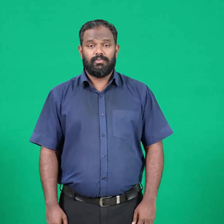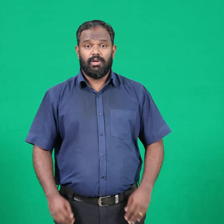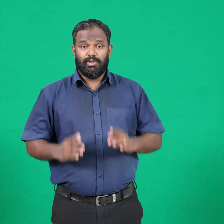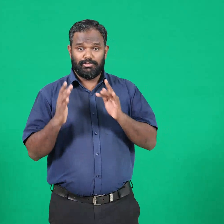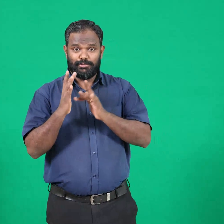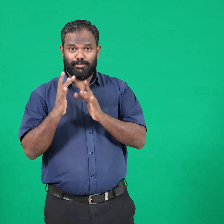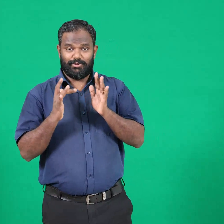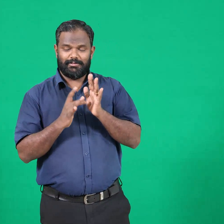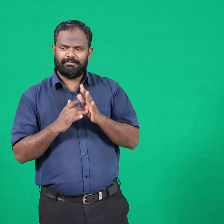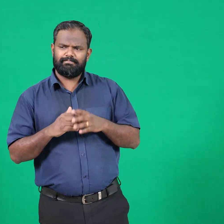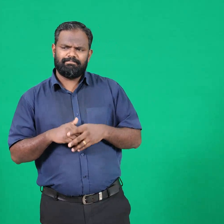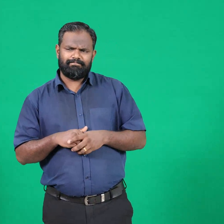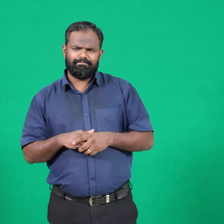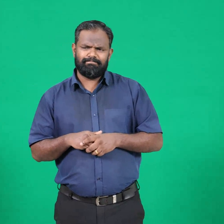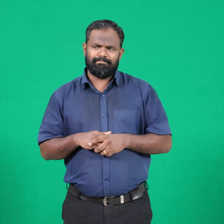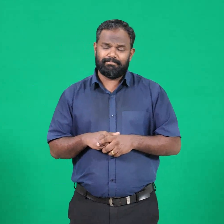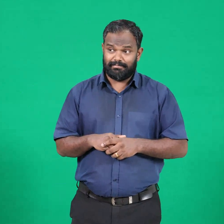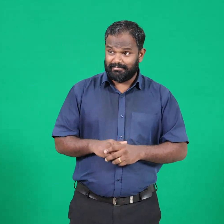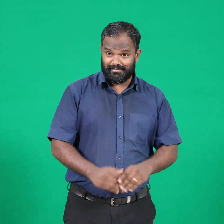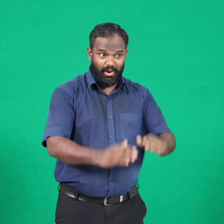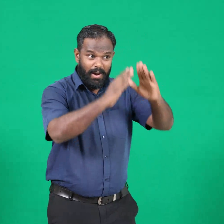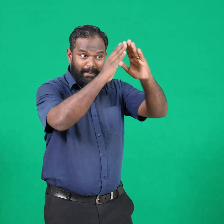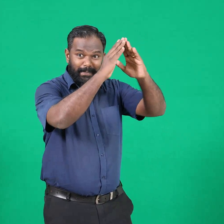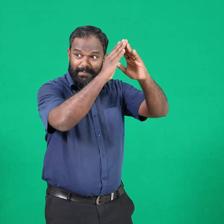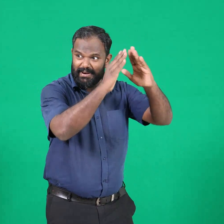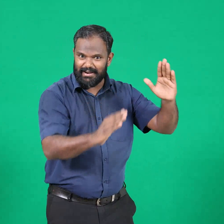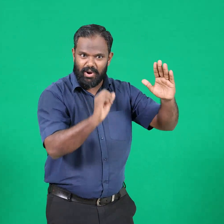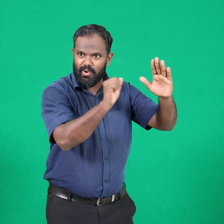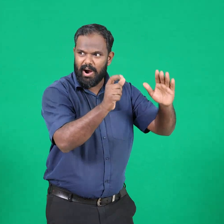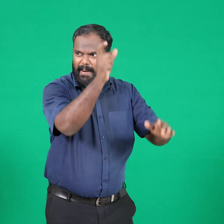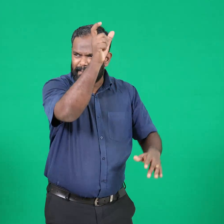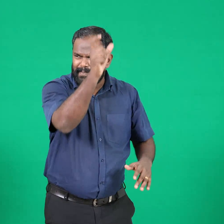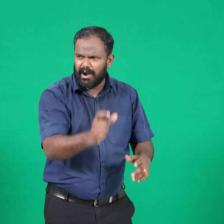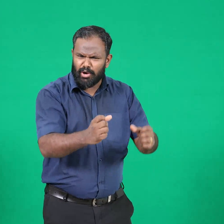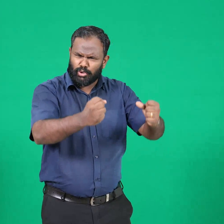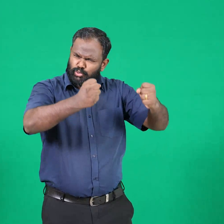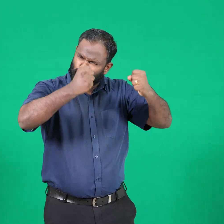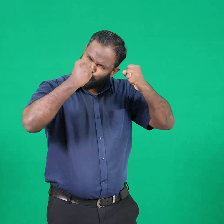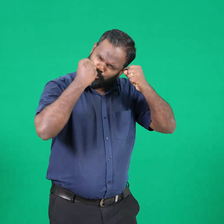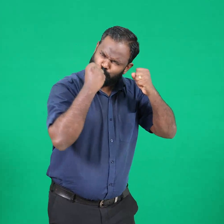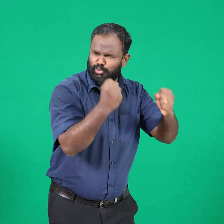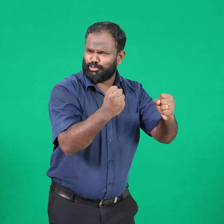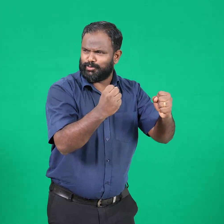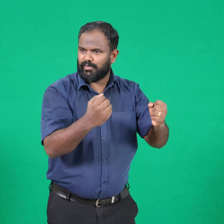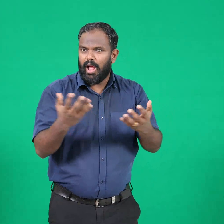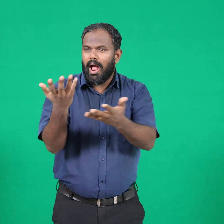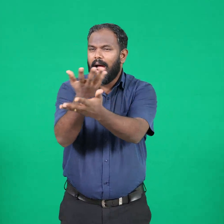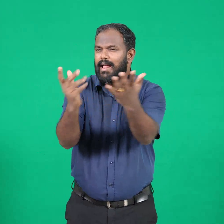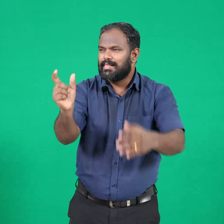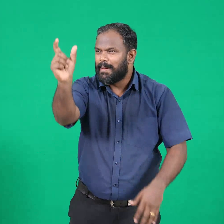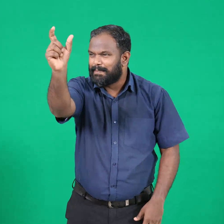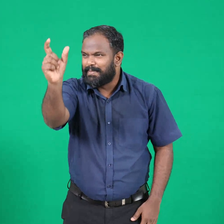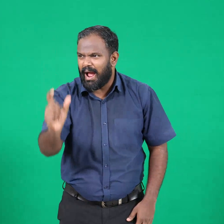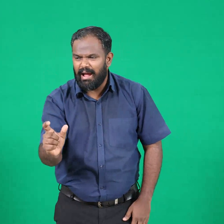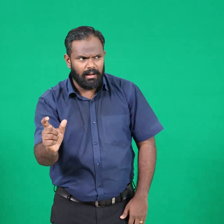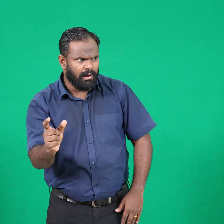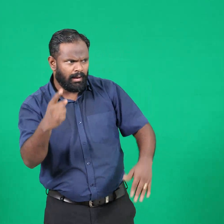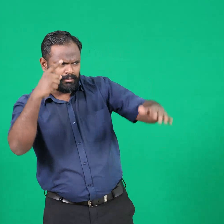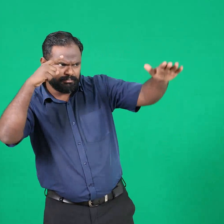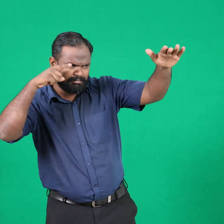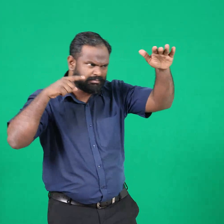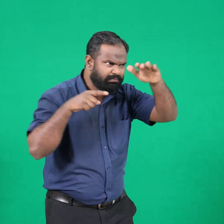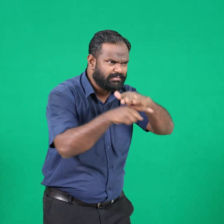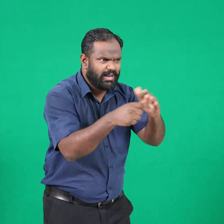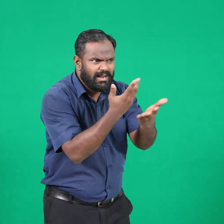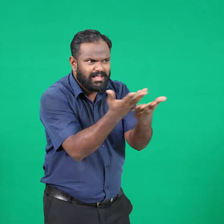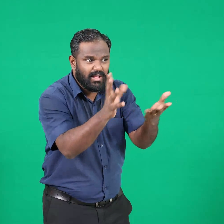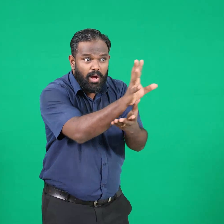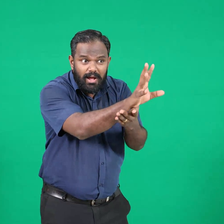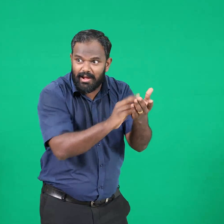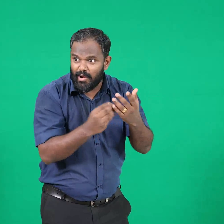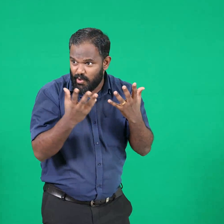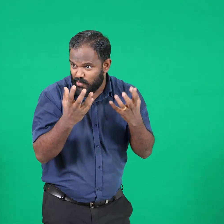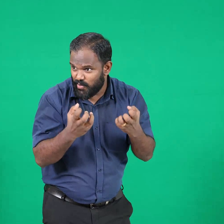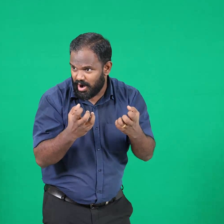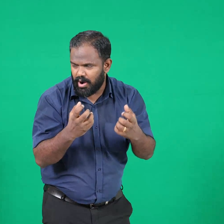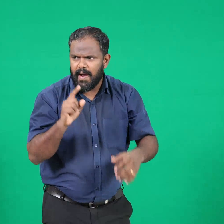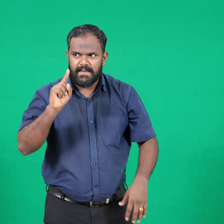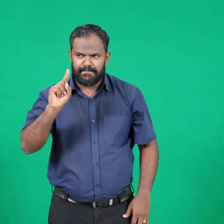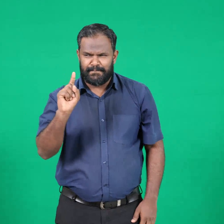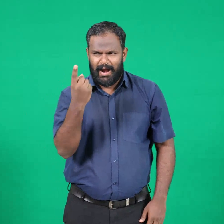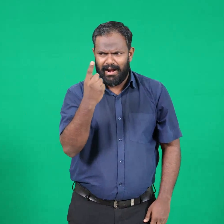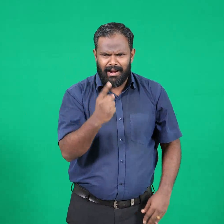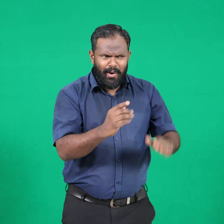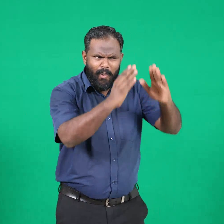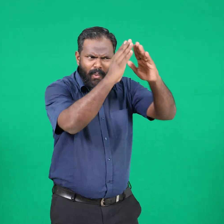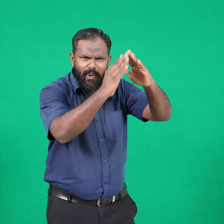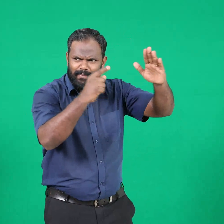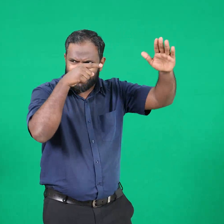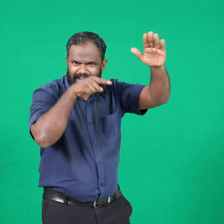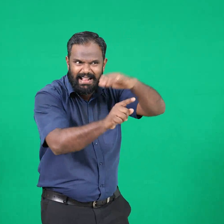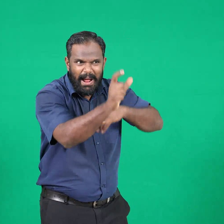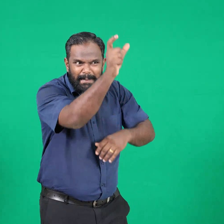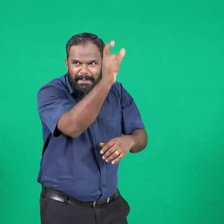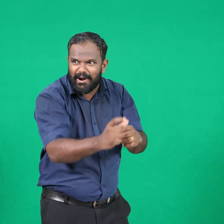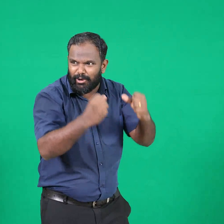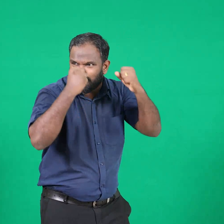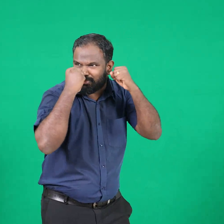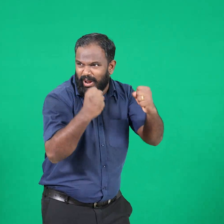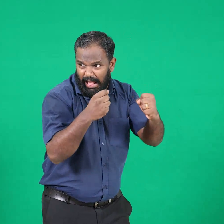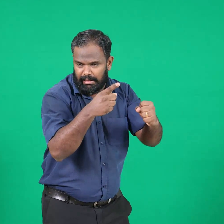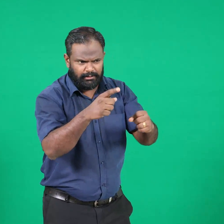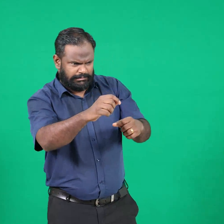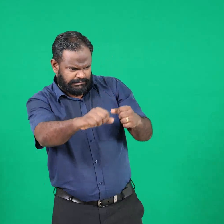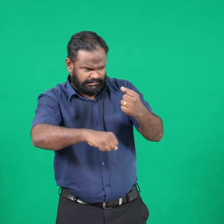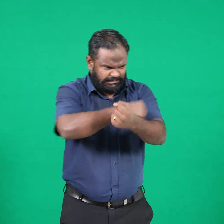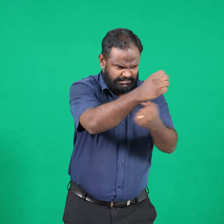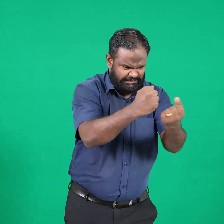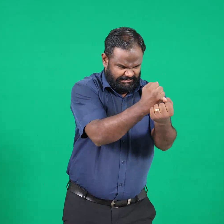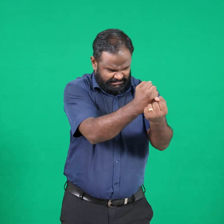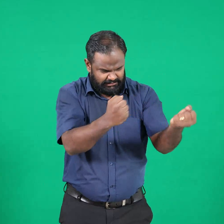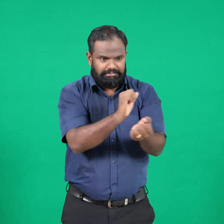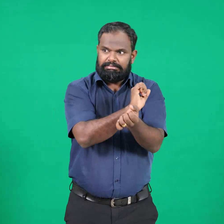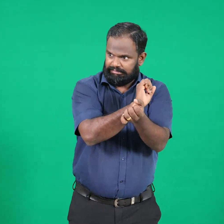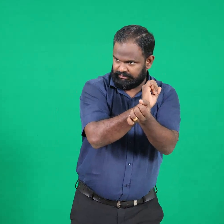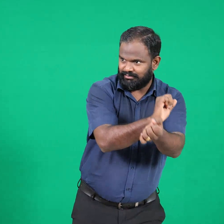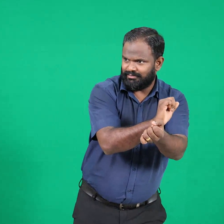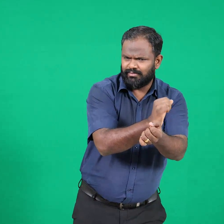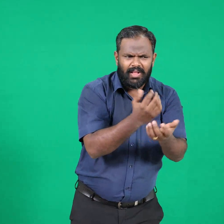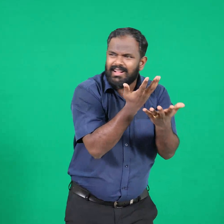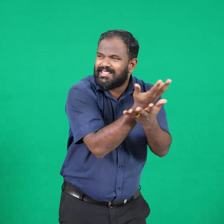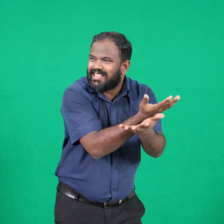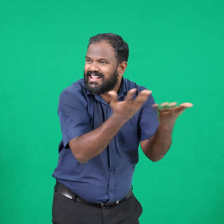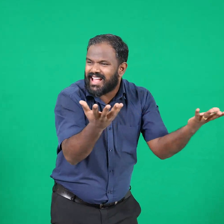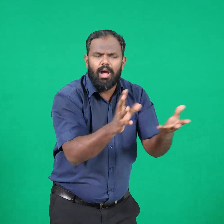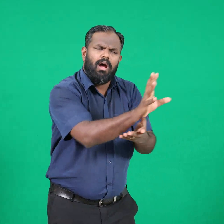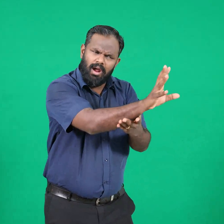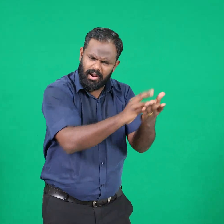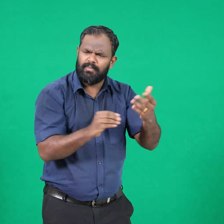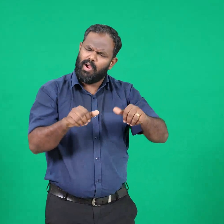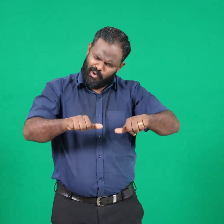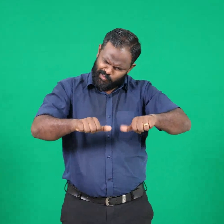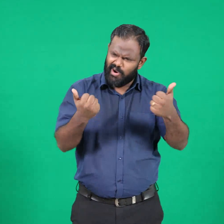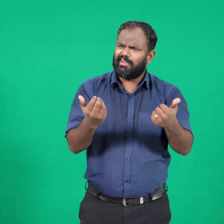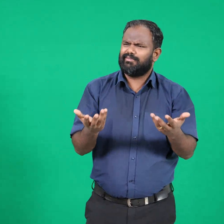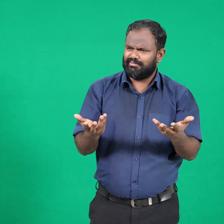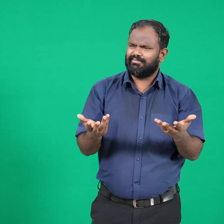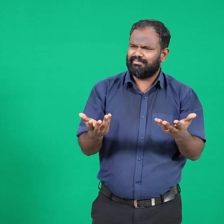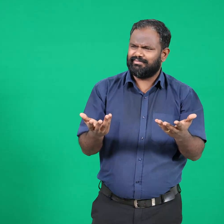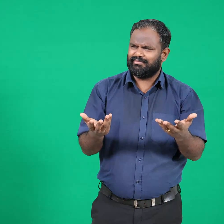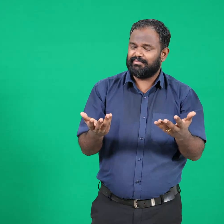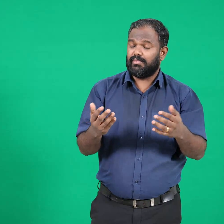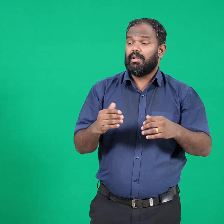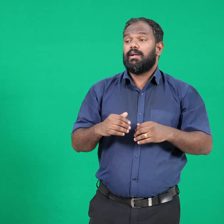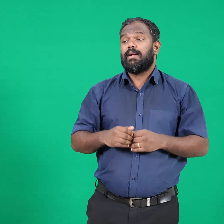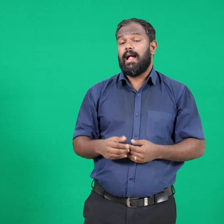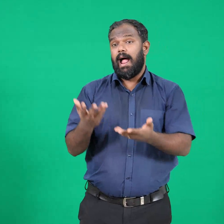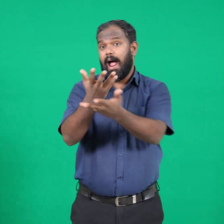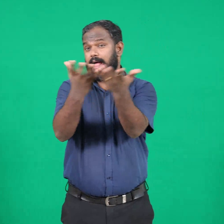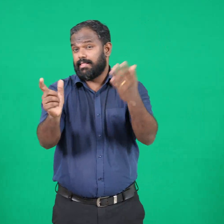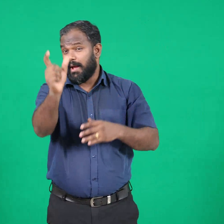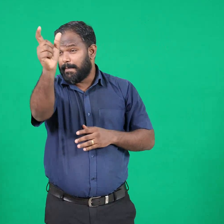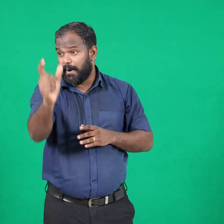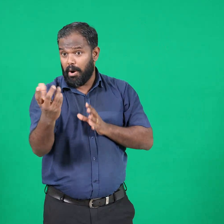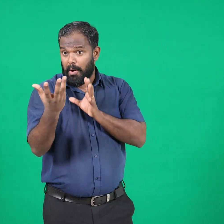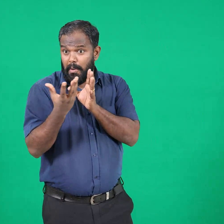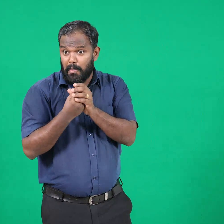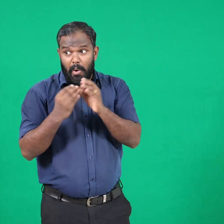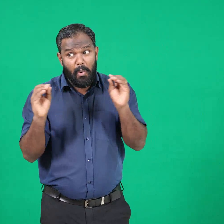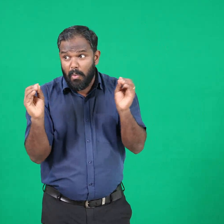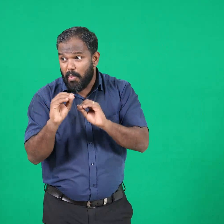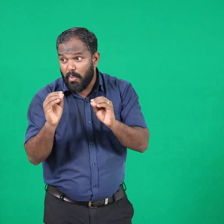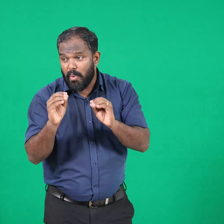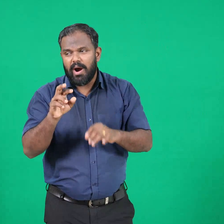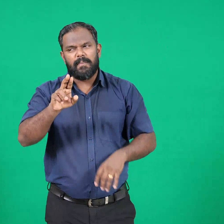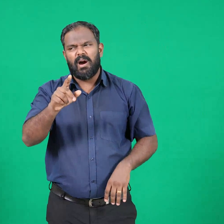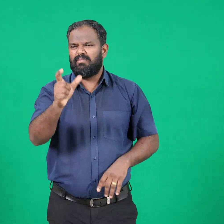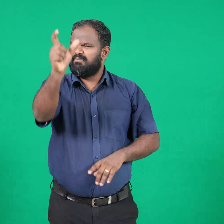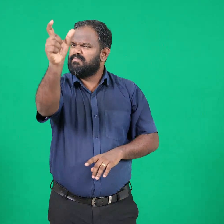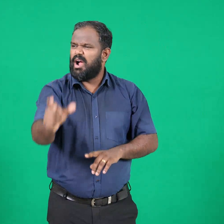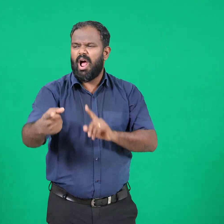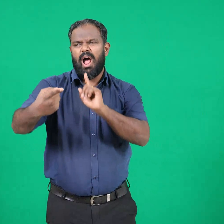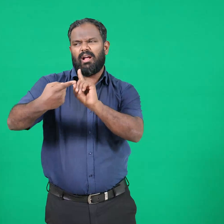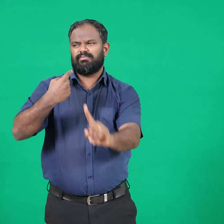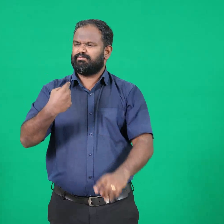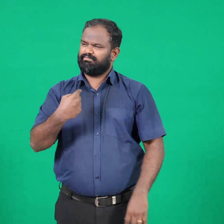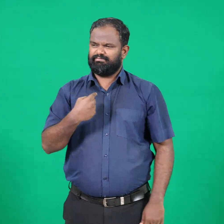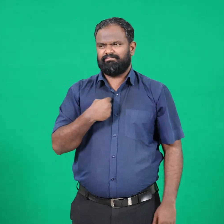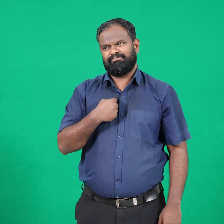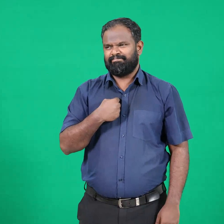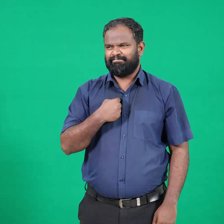Or again, how can anyone enter a strong man's house and steal his possessions, unless he first ties up the strong man?